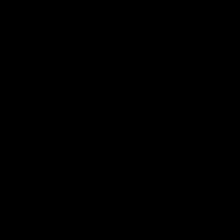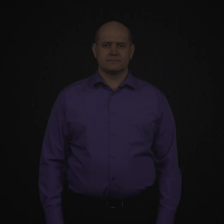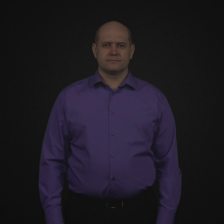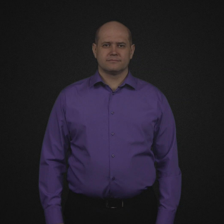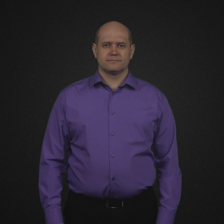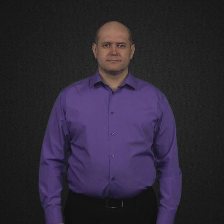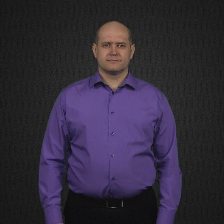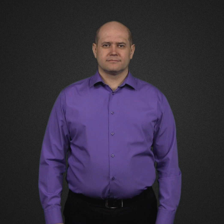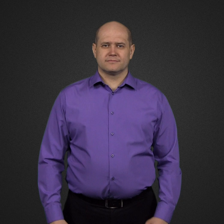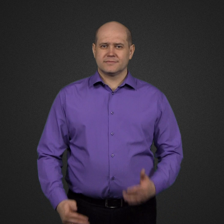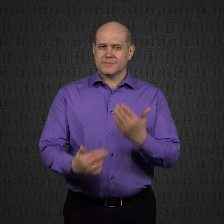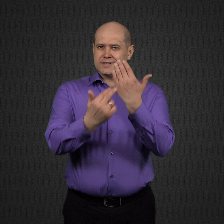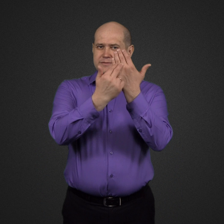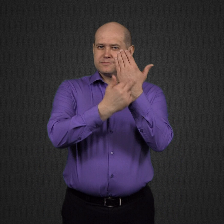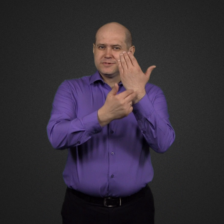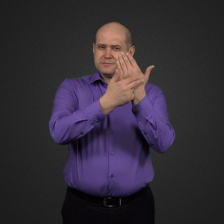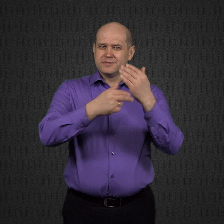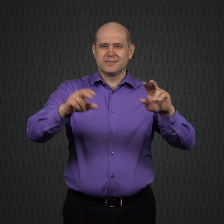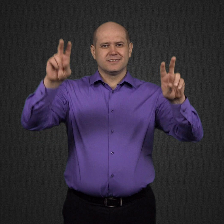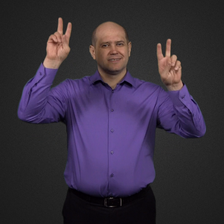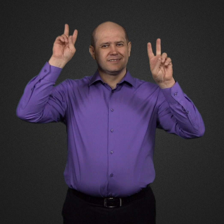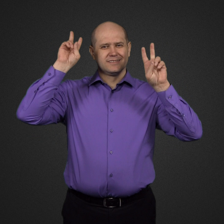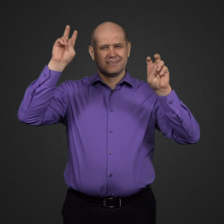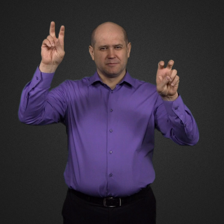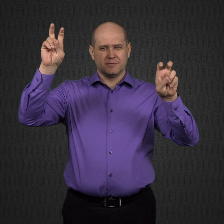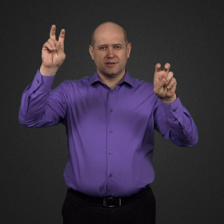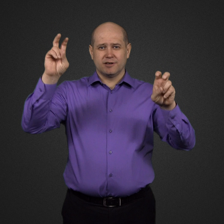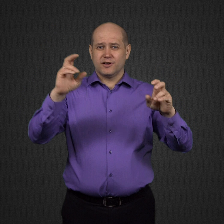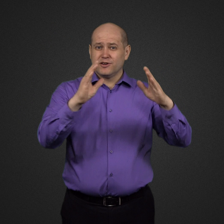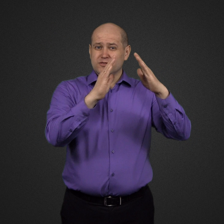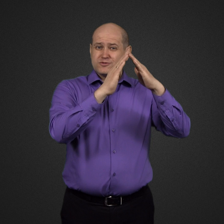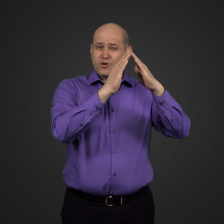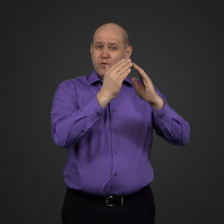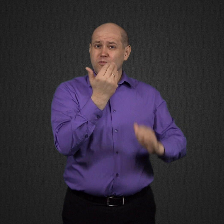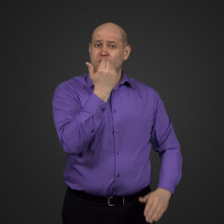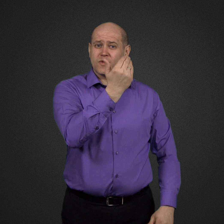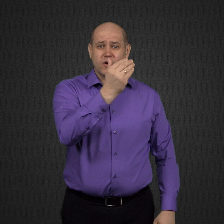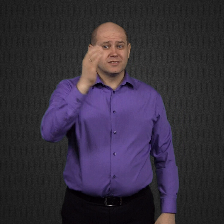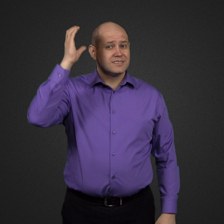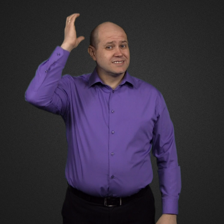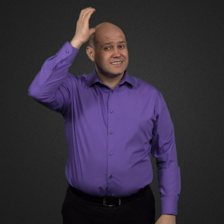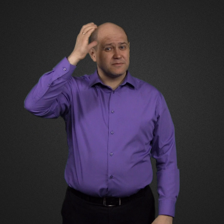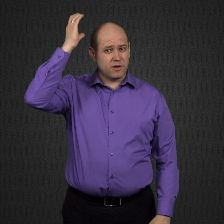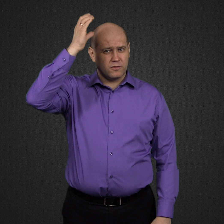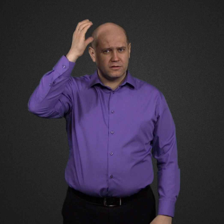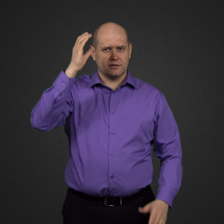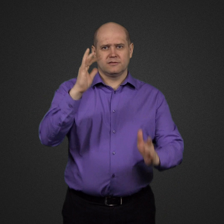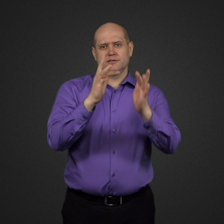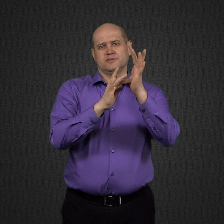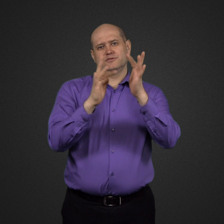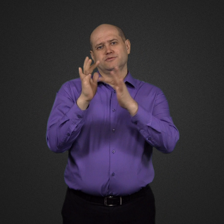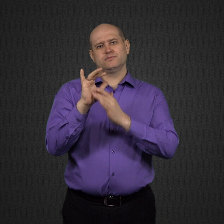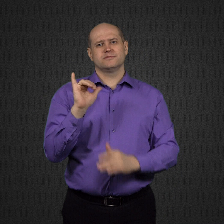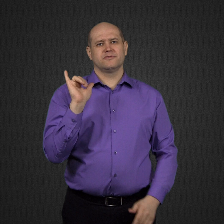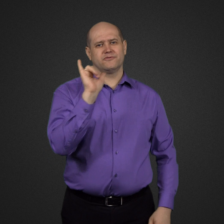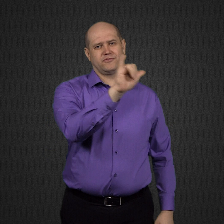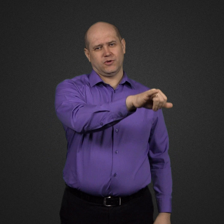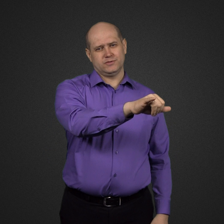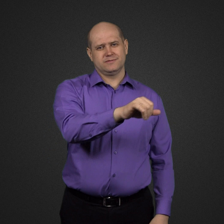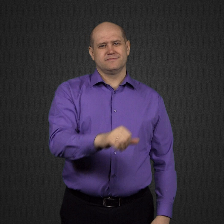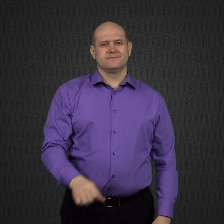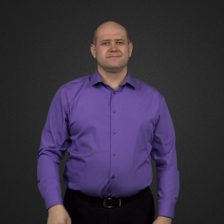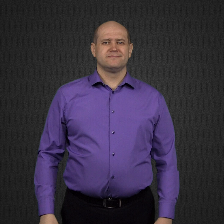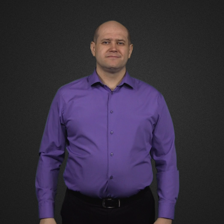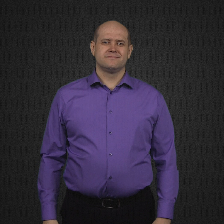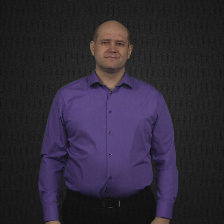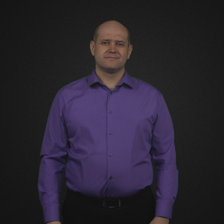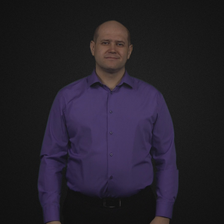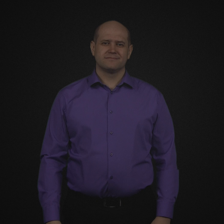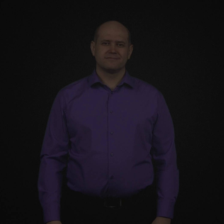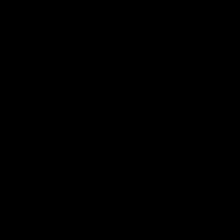A woman washes Jesus' feet